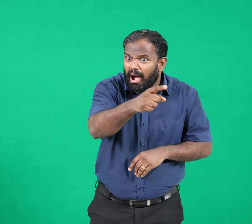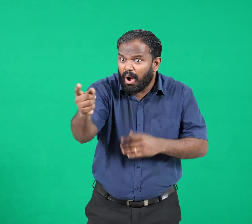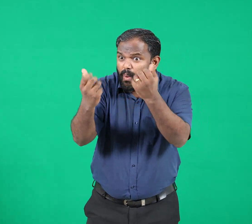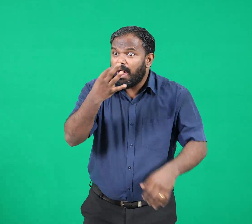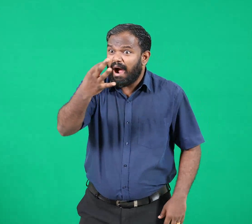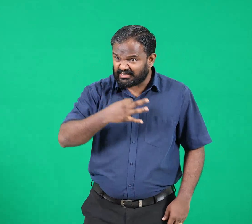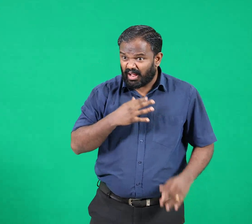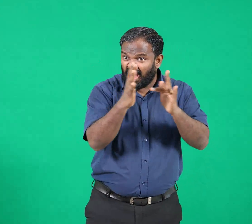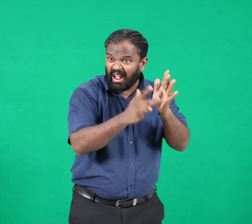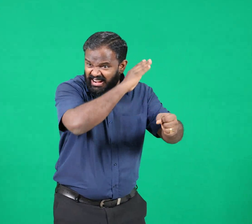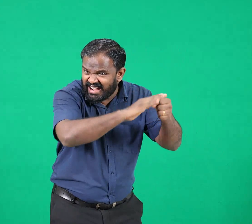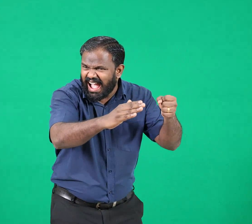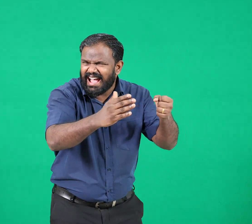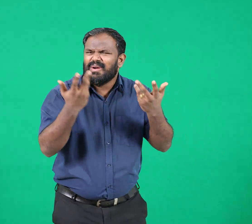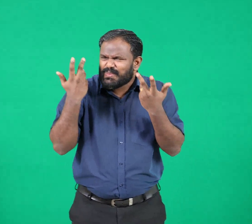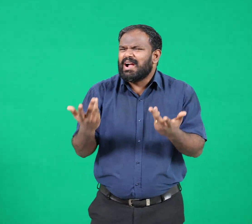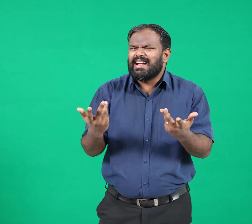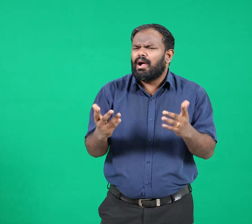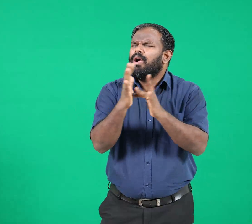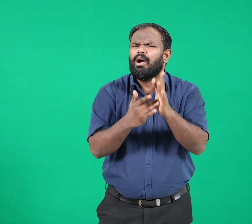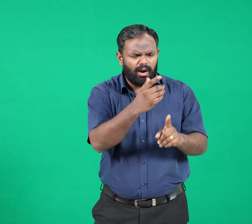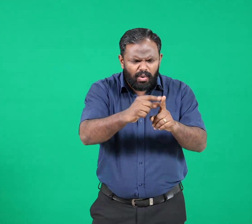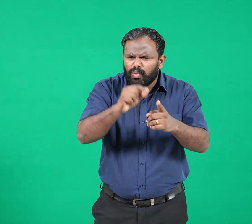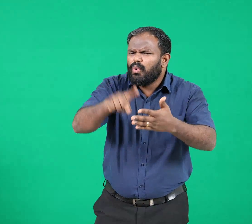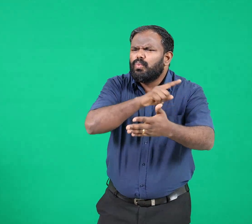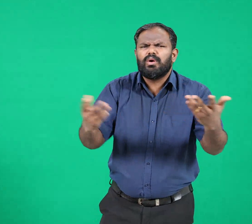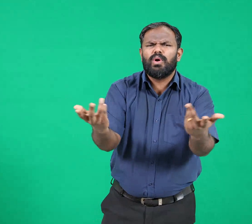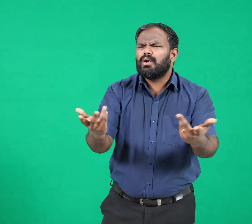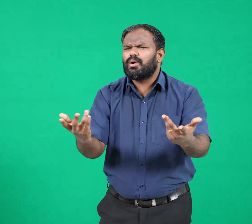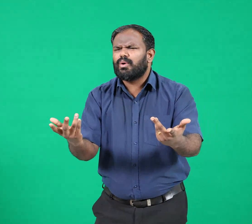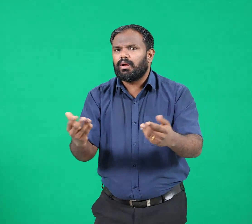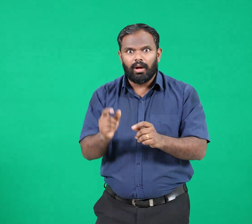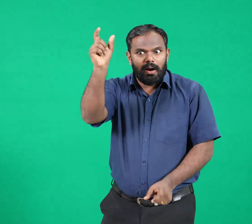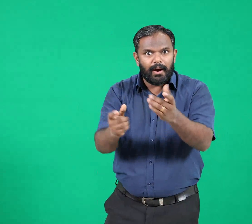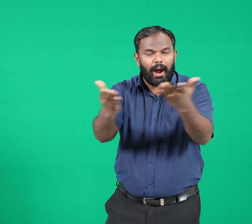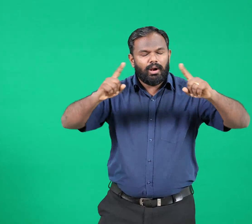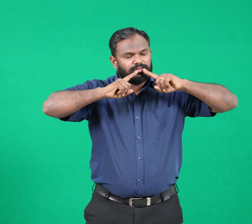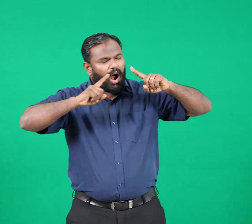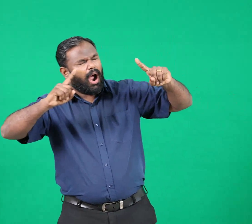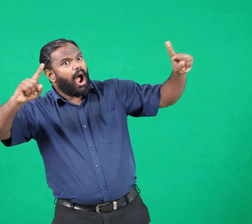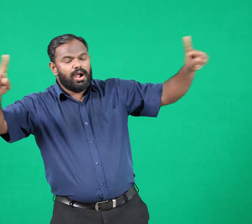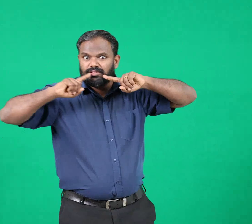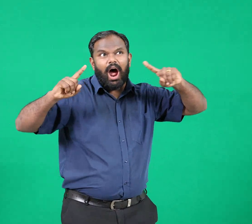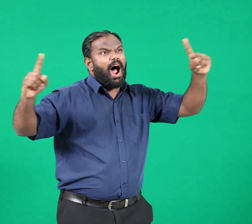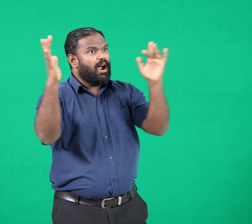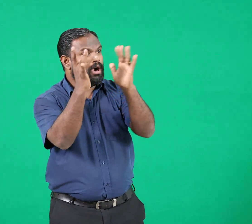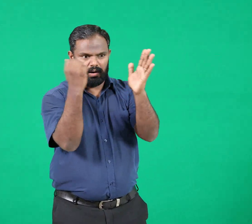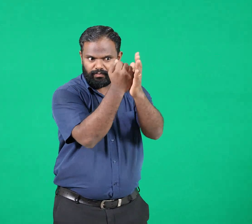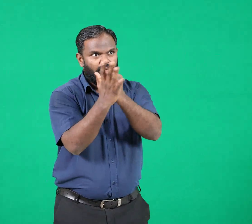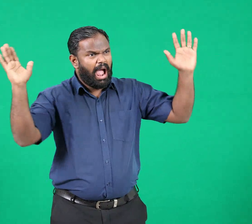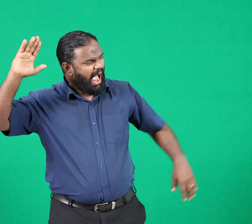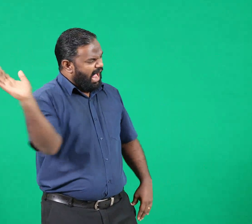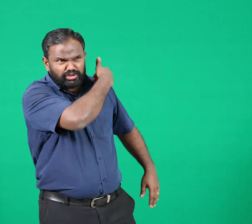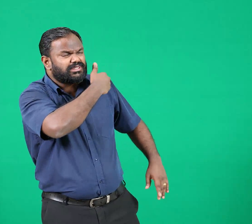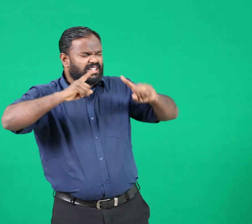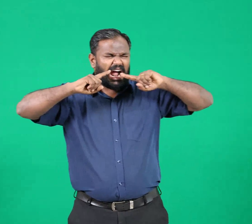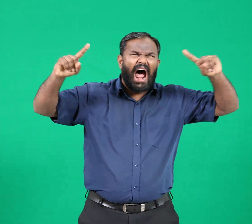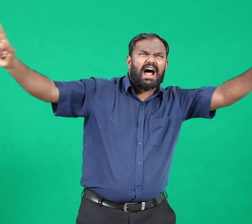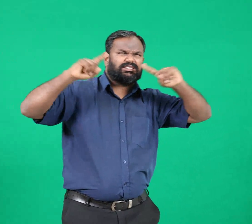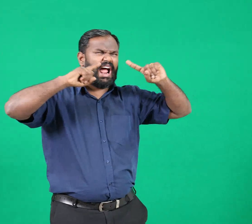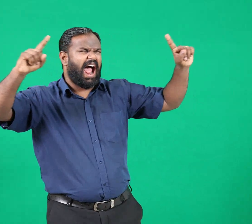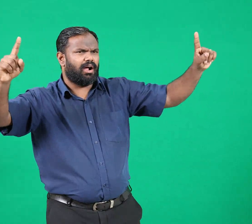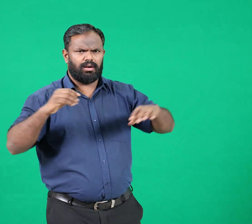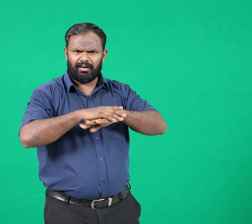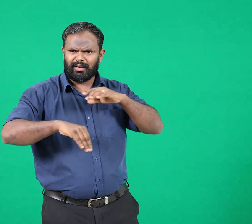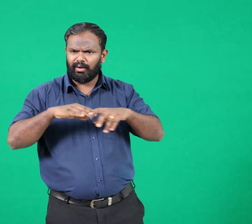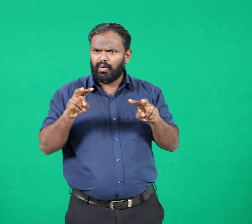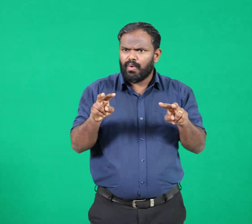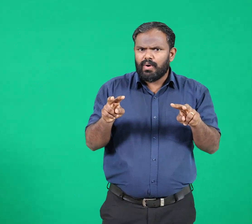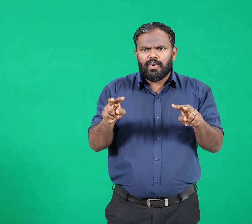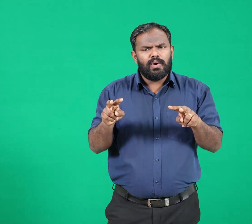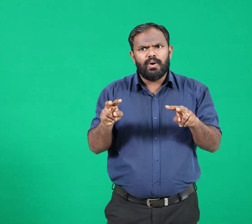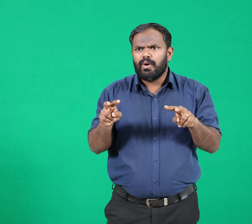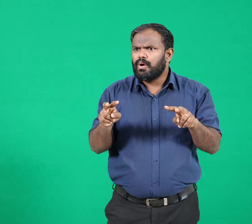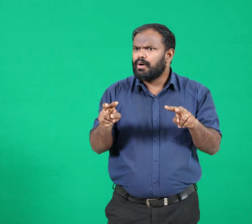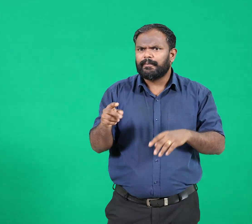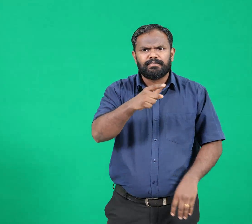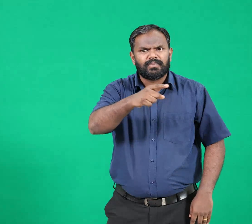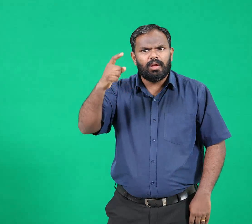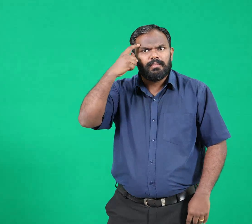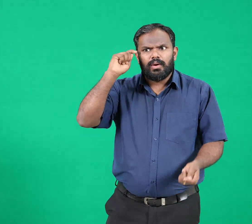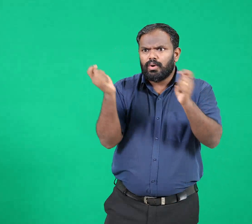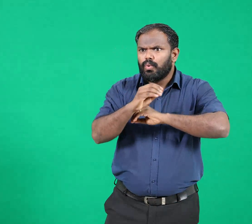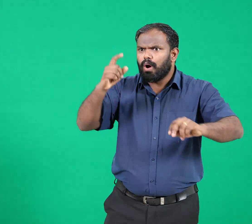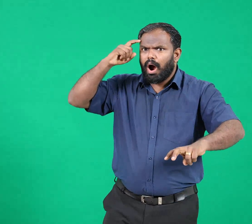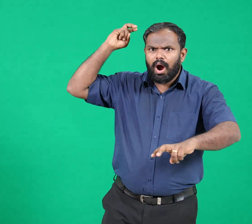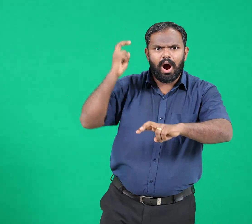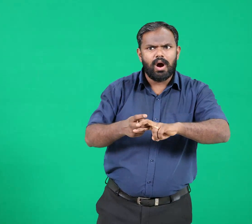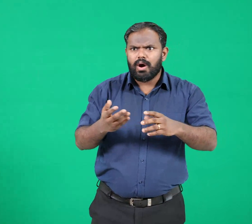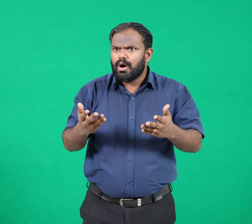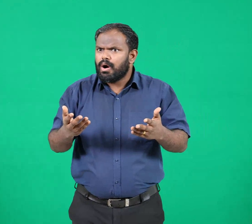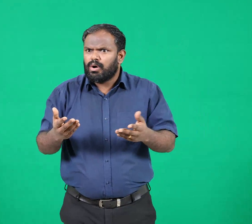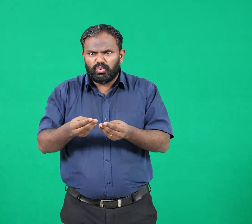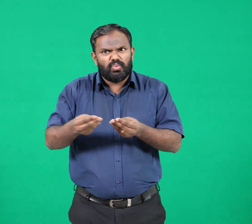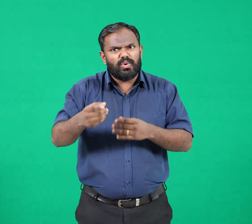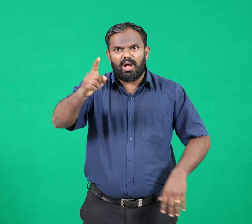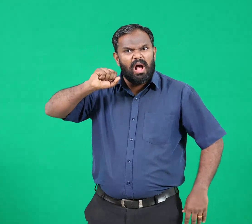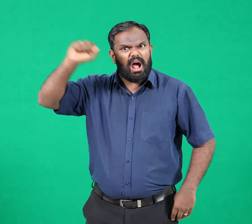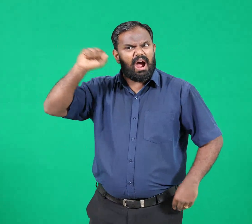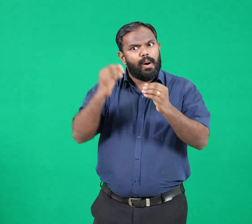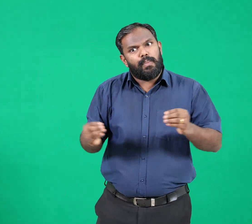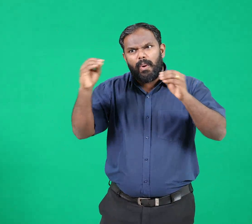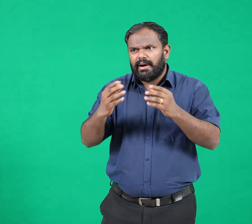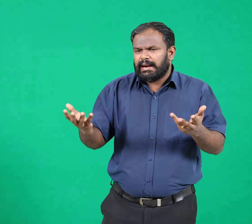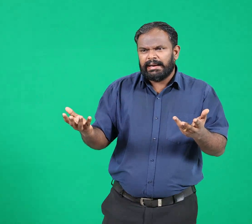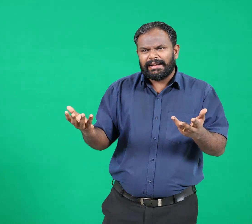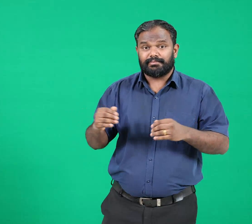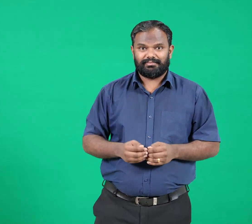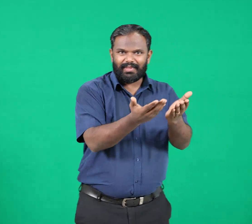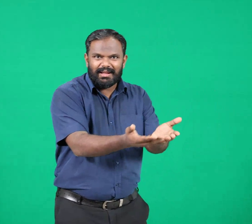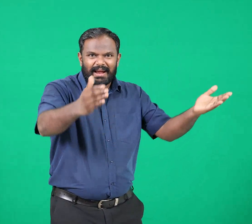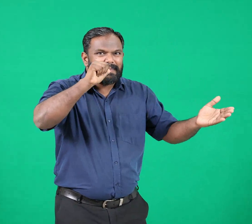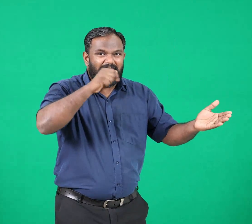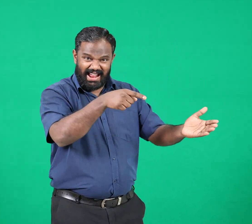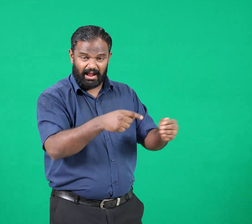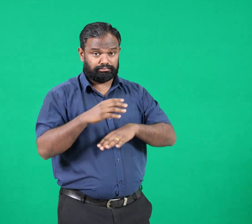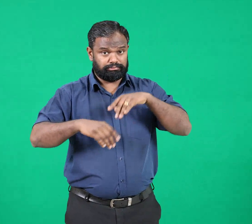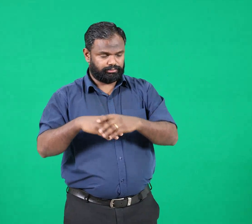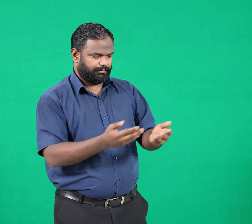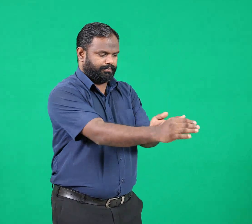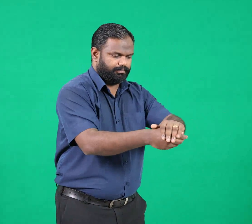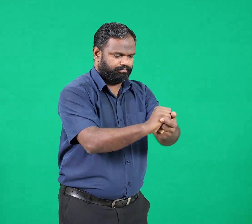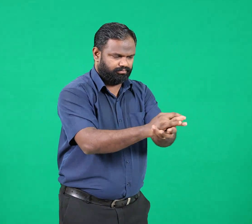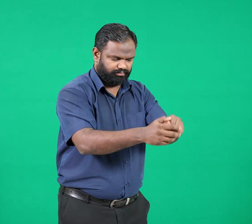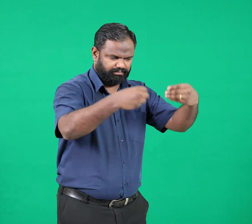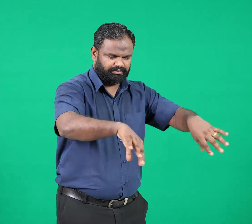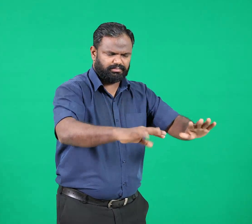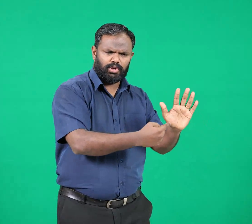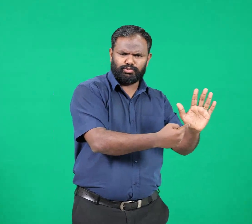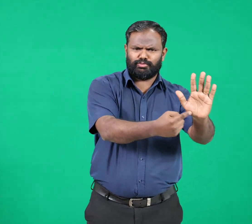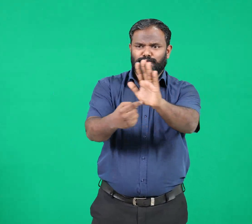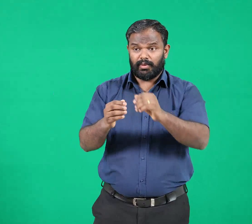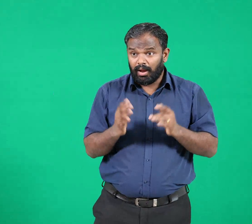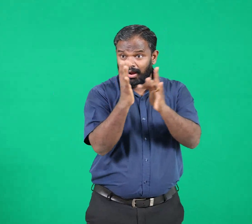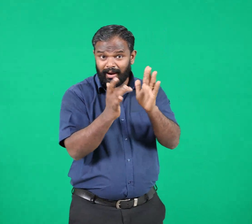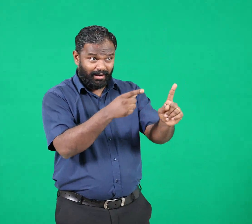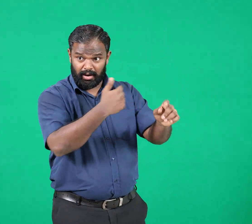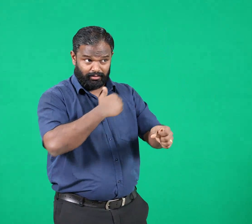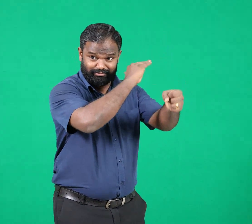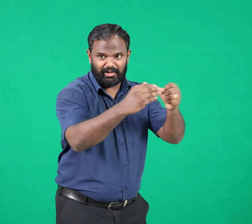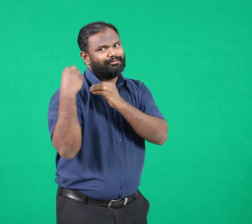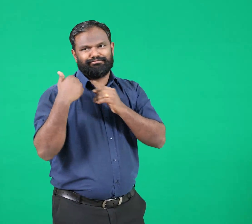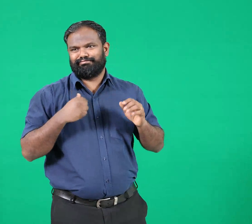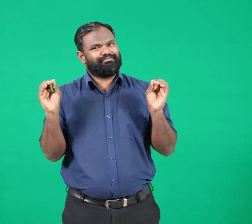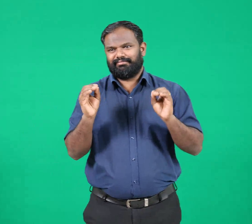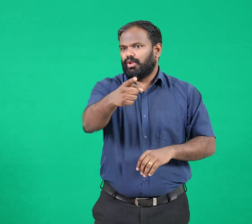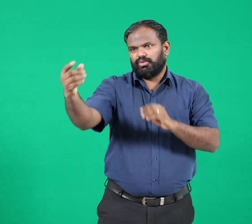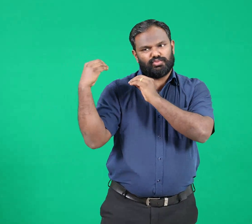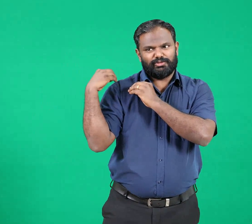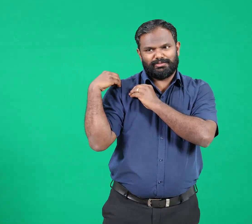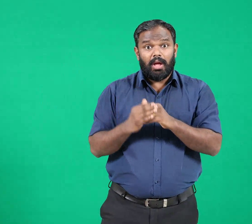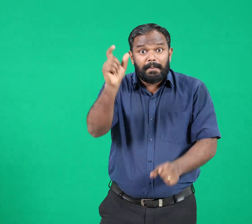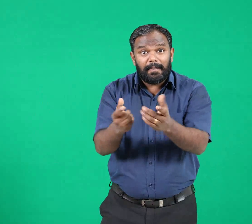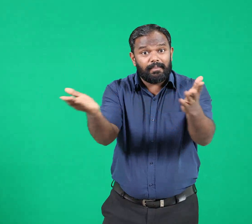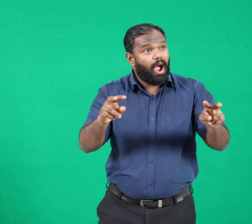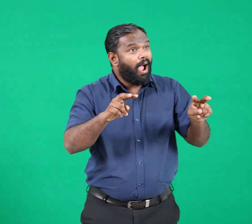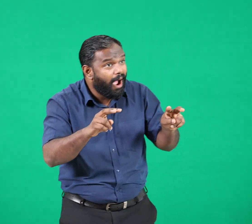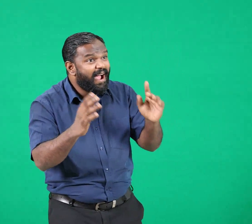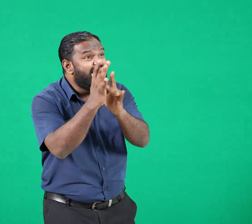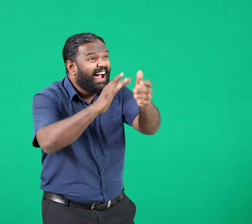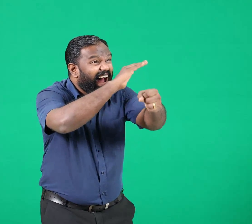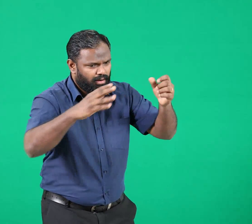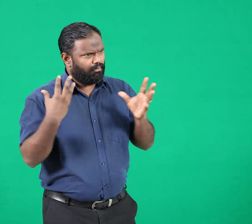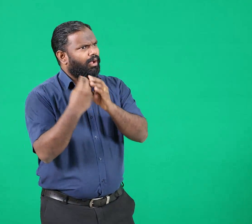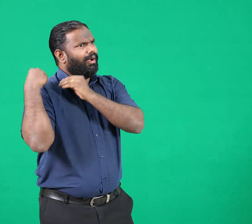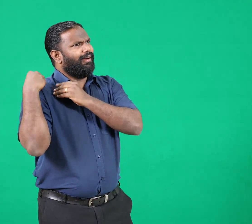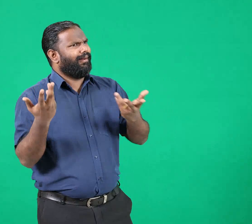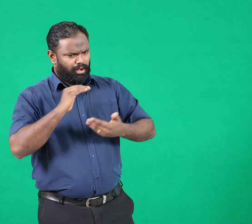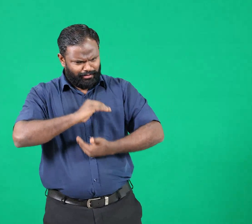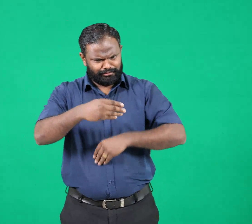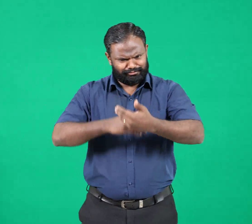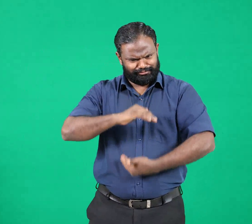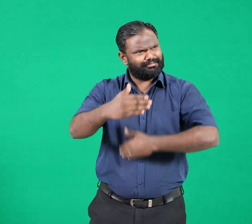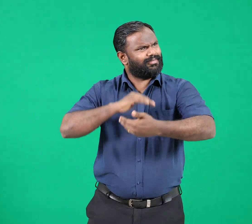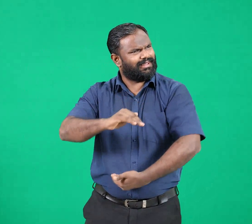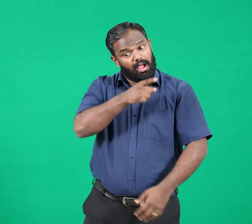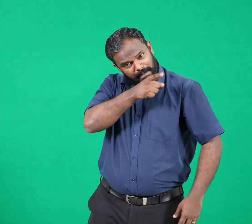But they shouted all the louder, "Crucify Him!" When Pilate saw that he was accomplishing nothing, but that instead a riot was breaking out, he took water and washed his hands before the crowd. " I am innocent of this man's blood," he said.